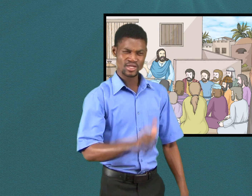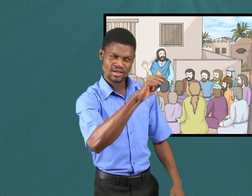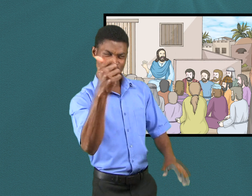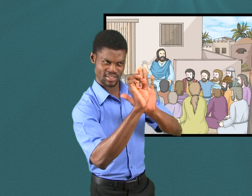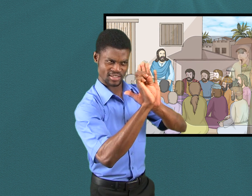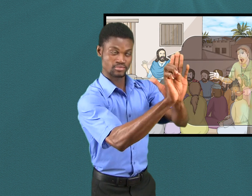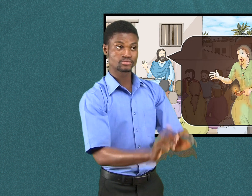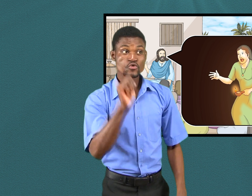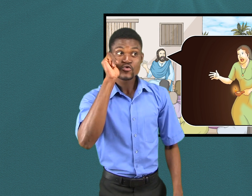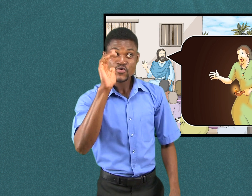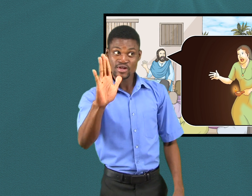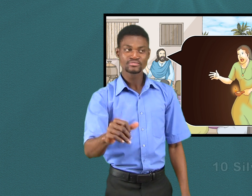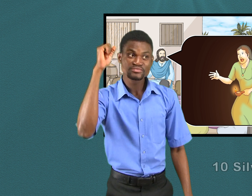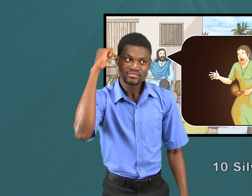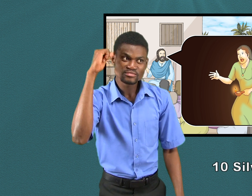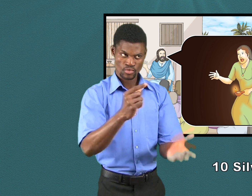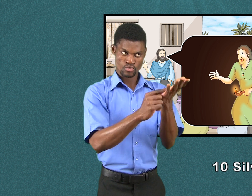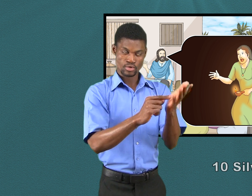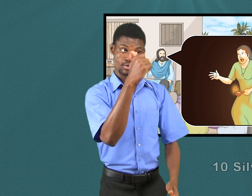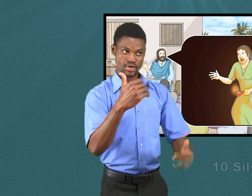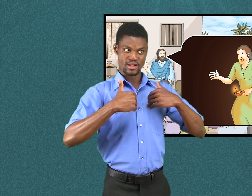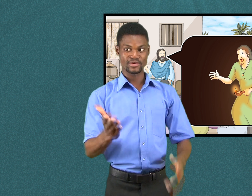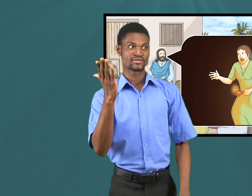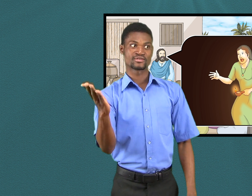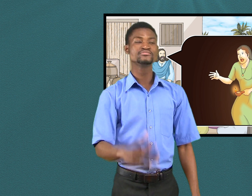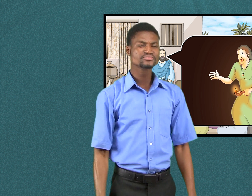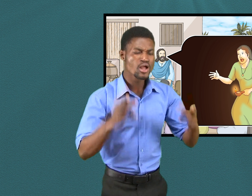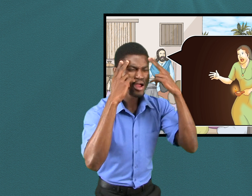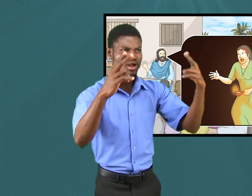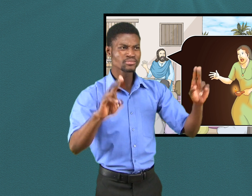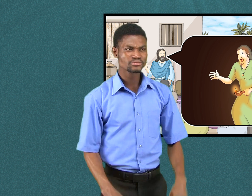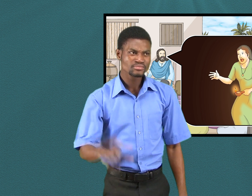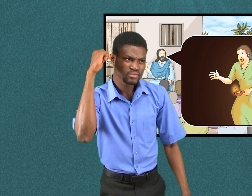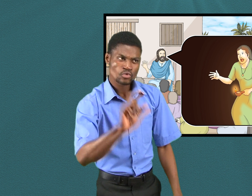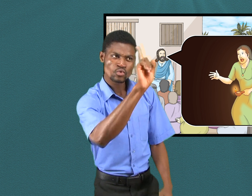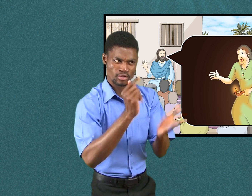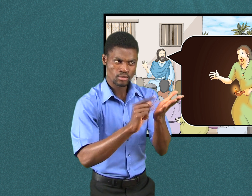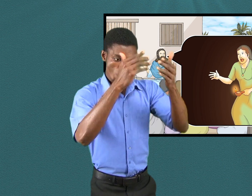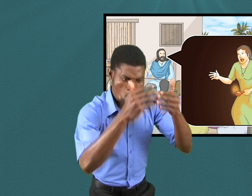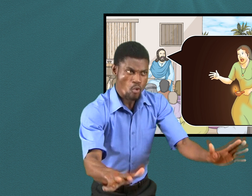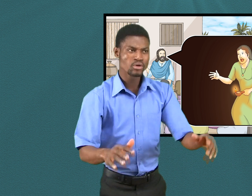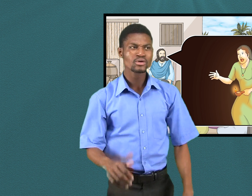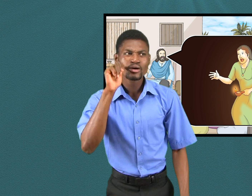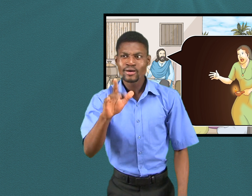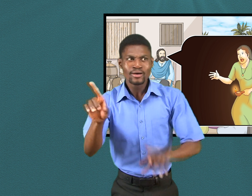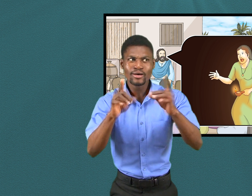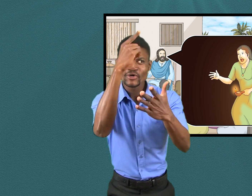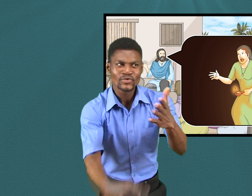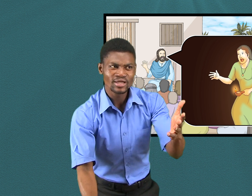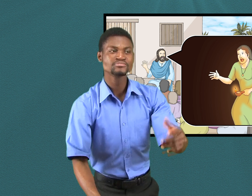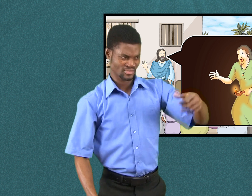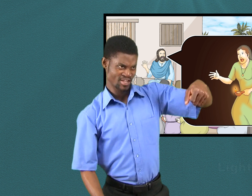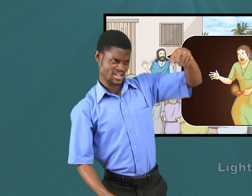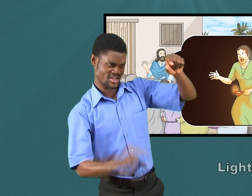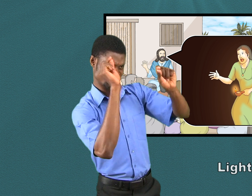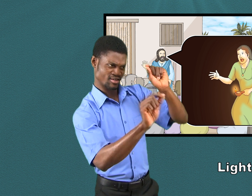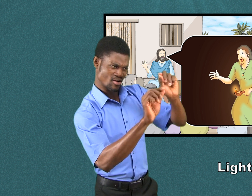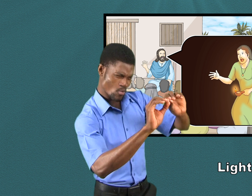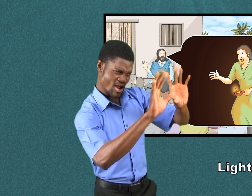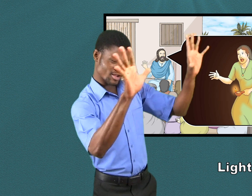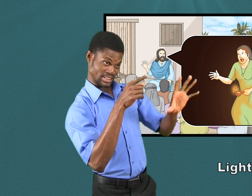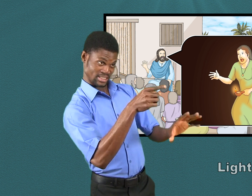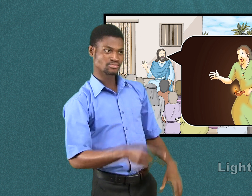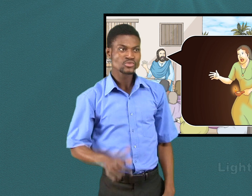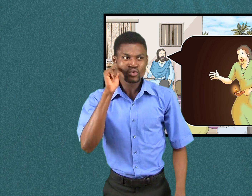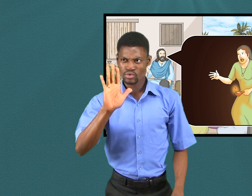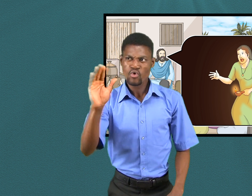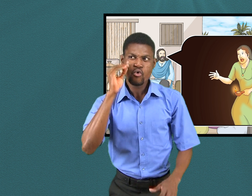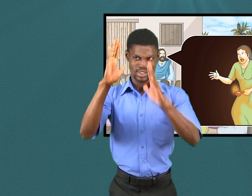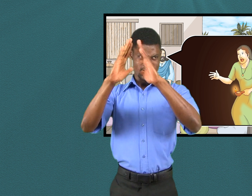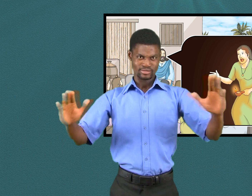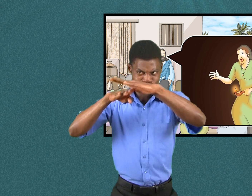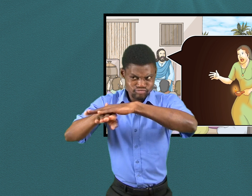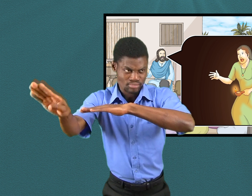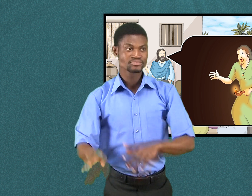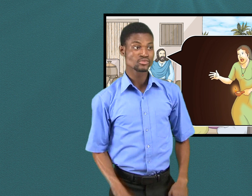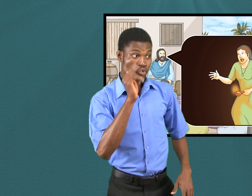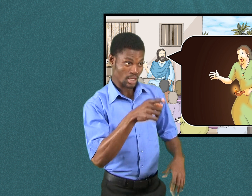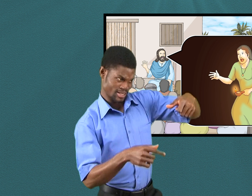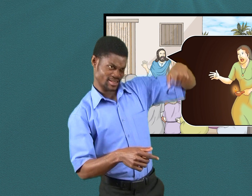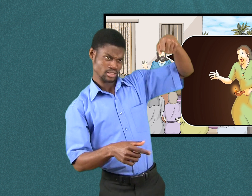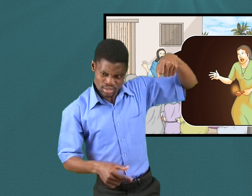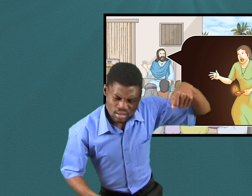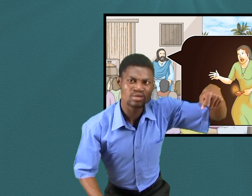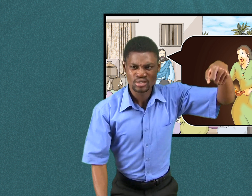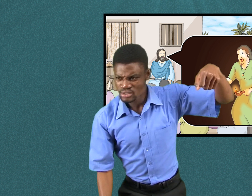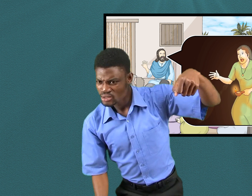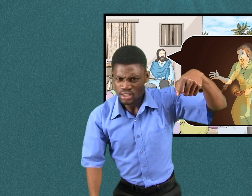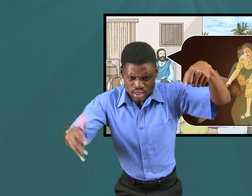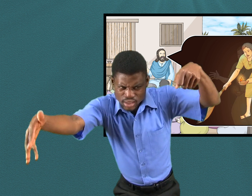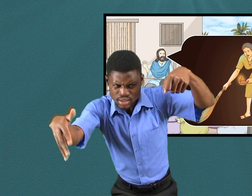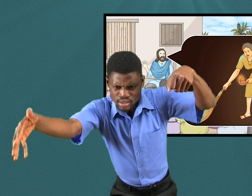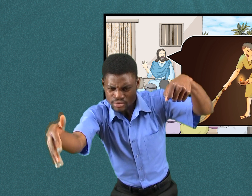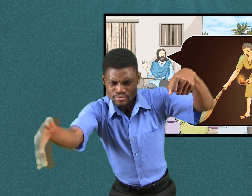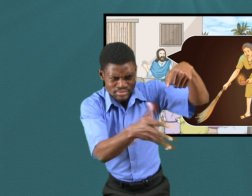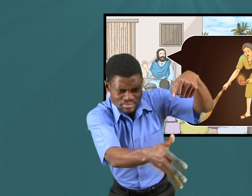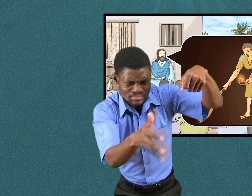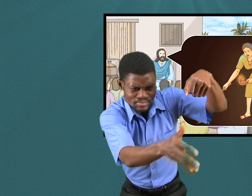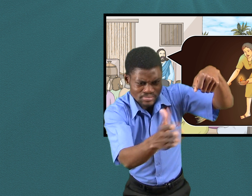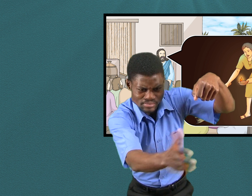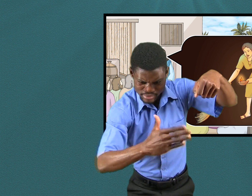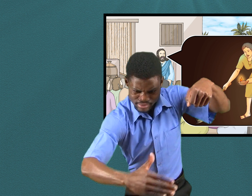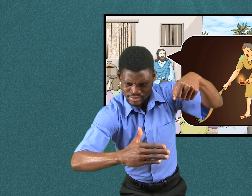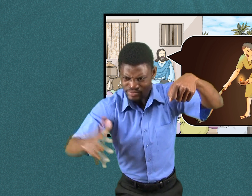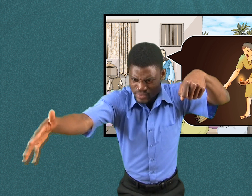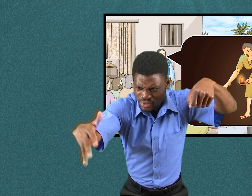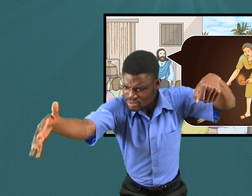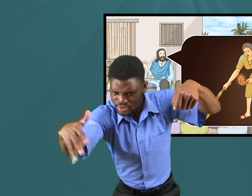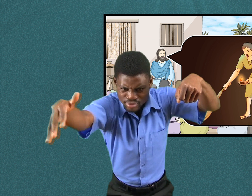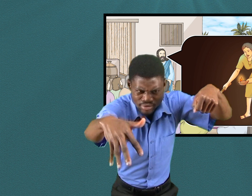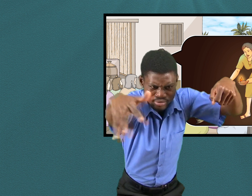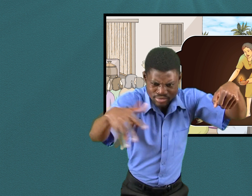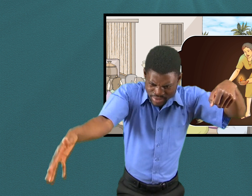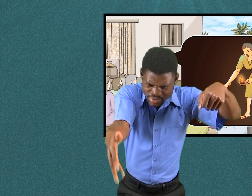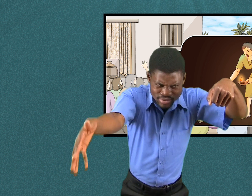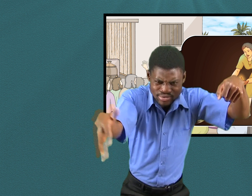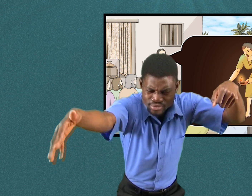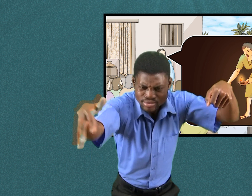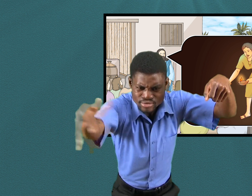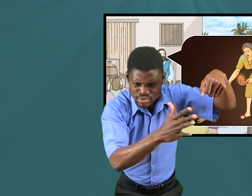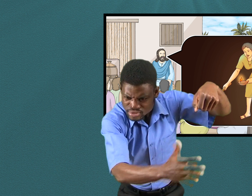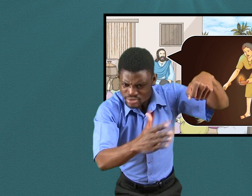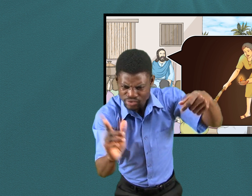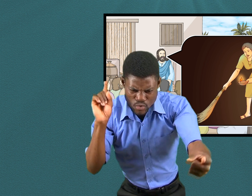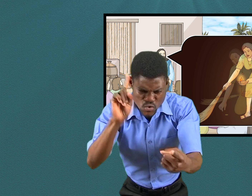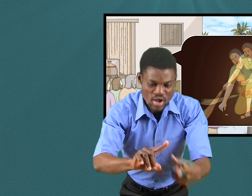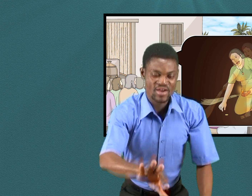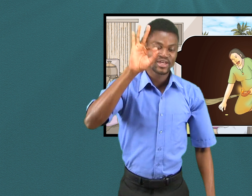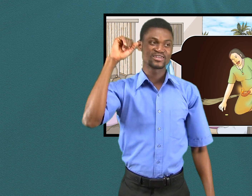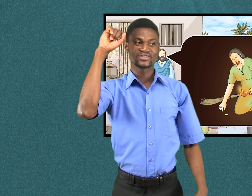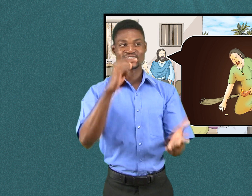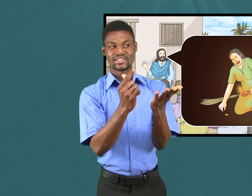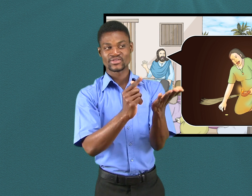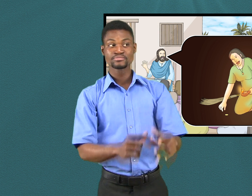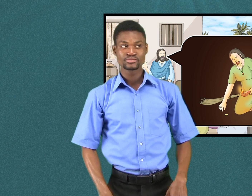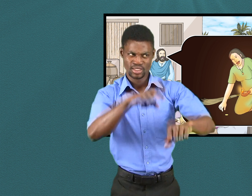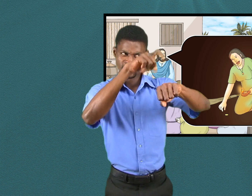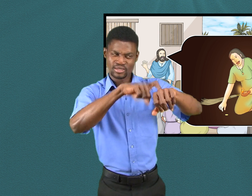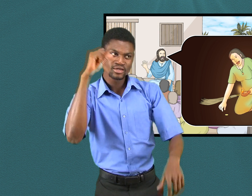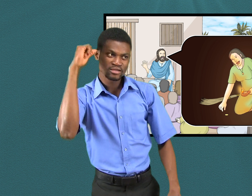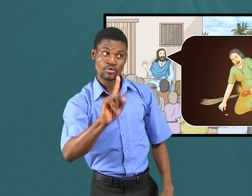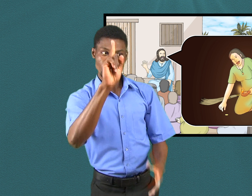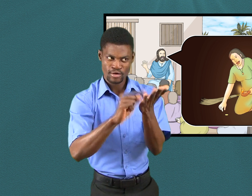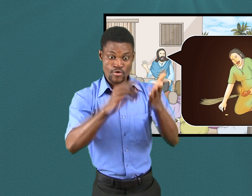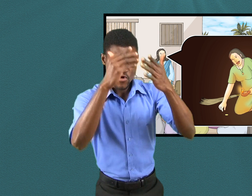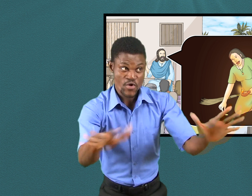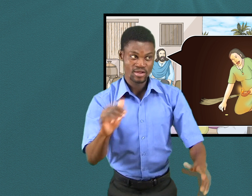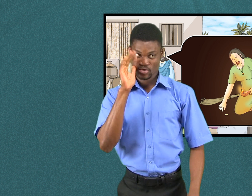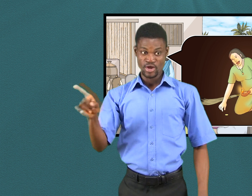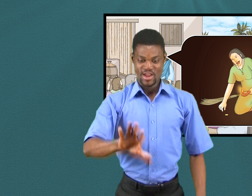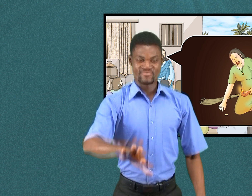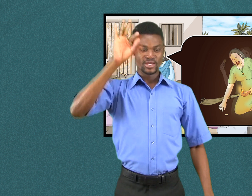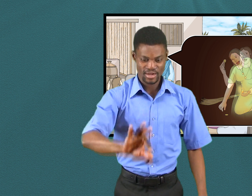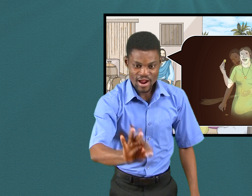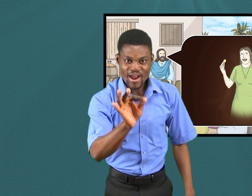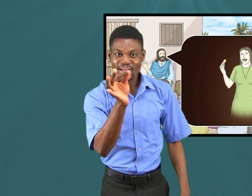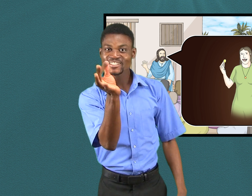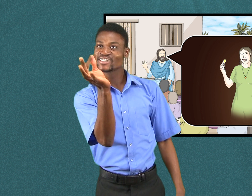Or what woman who has ten silver coins and loses one of them does not light a lamp, sweep her house, and search carefully until she finds it?